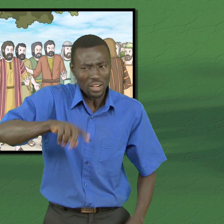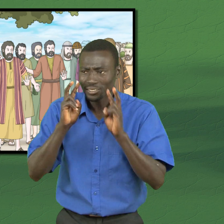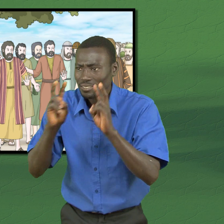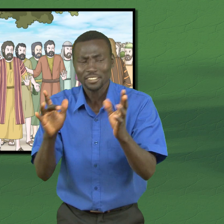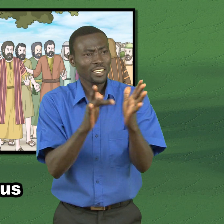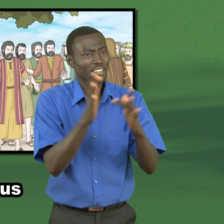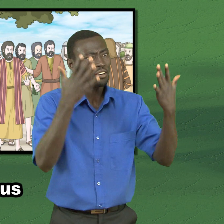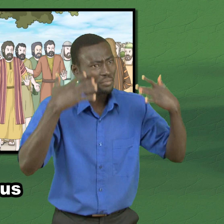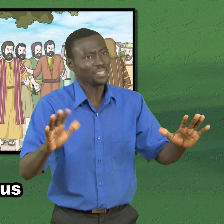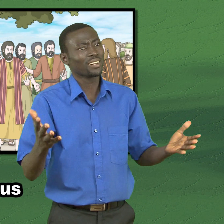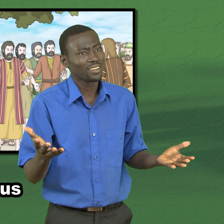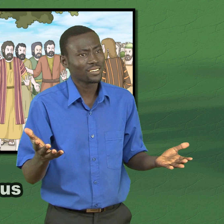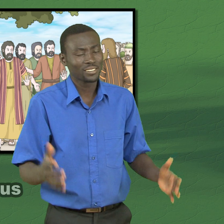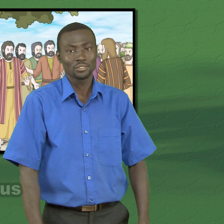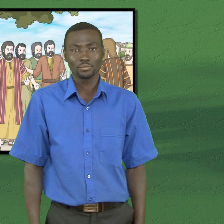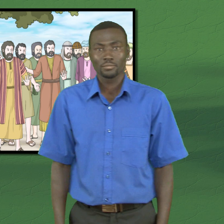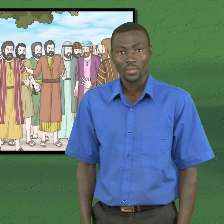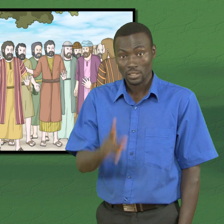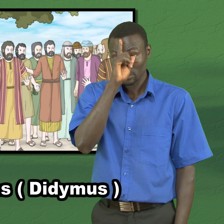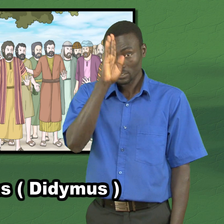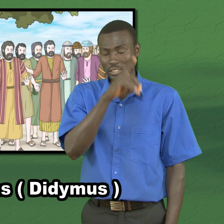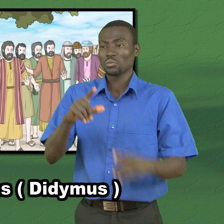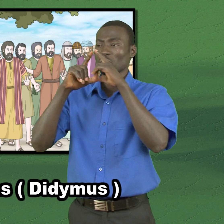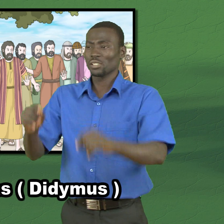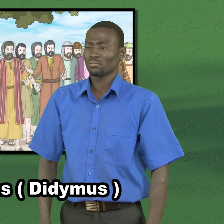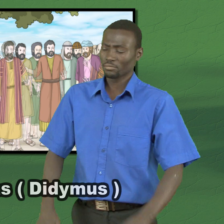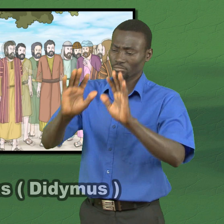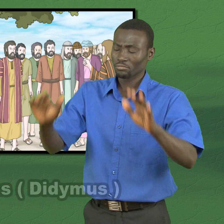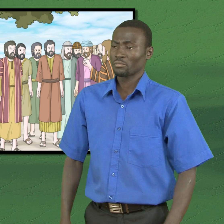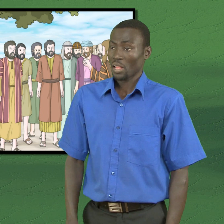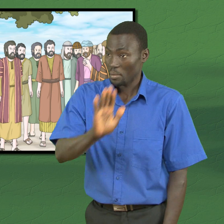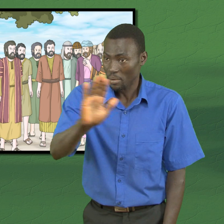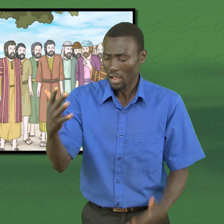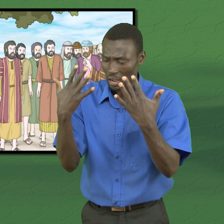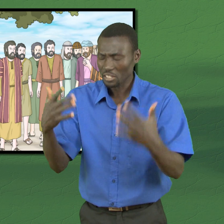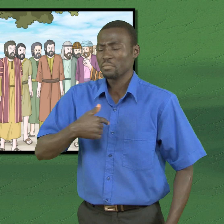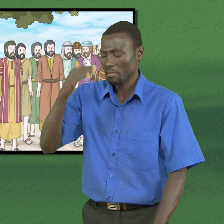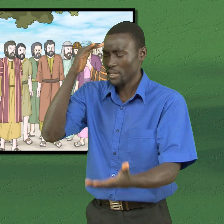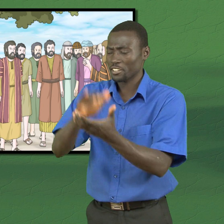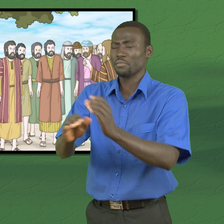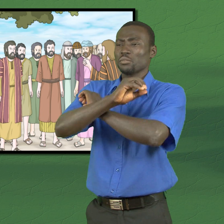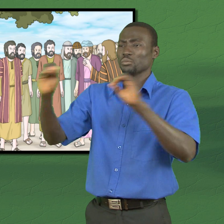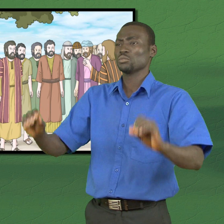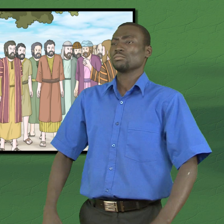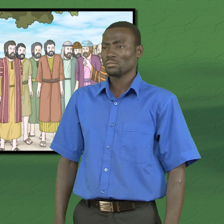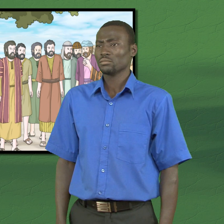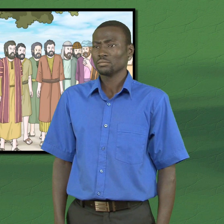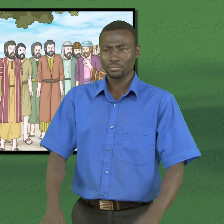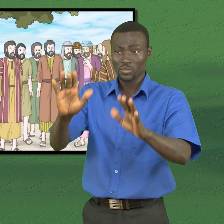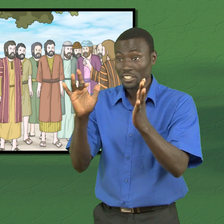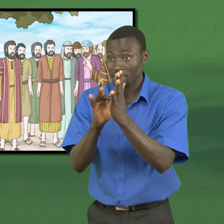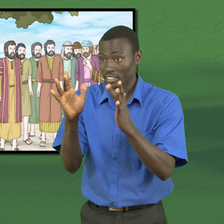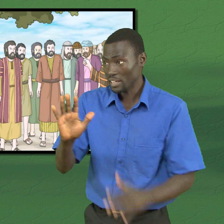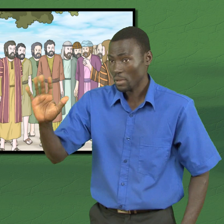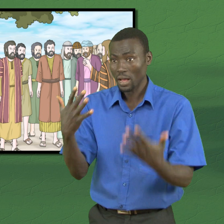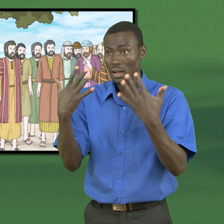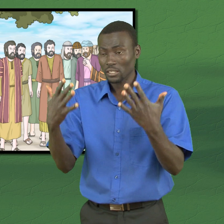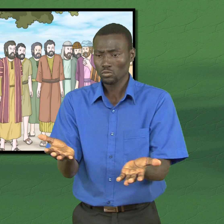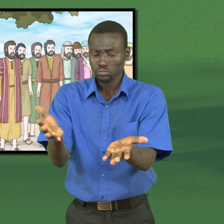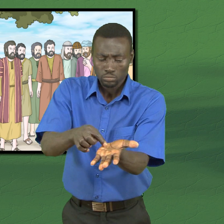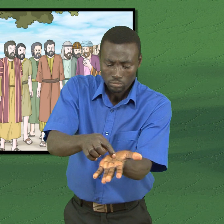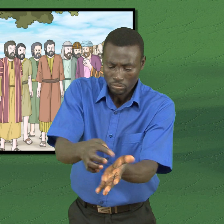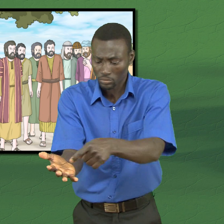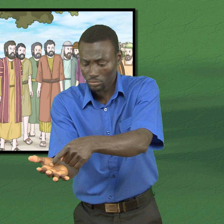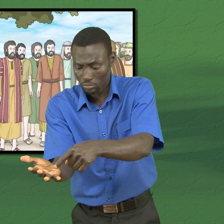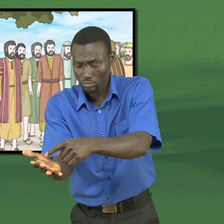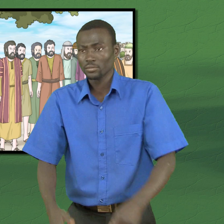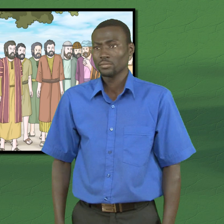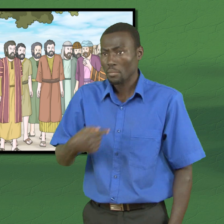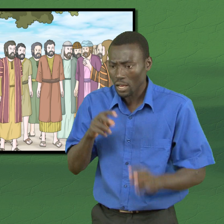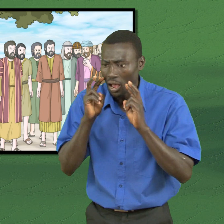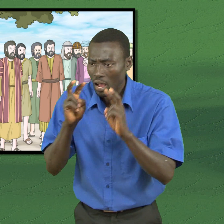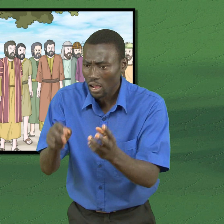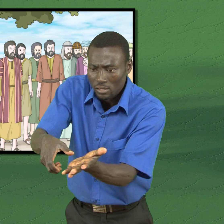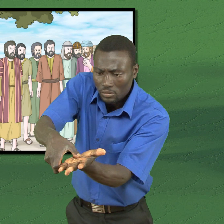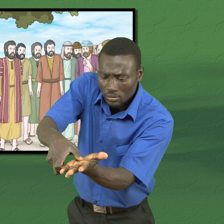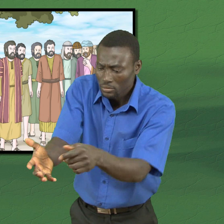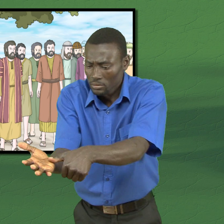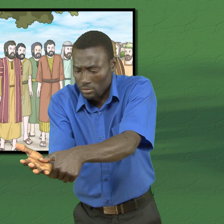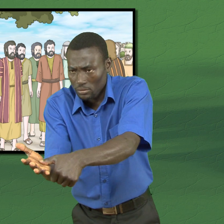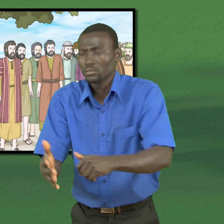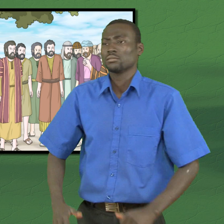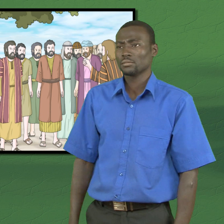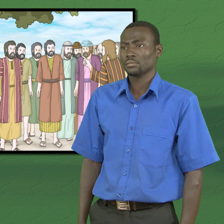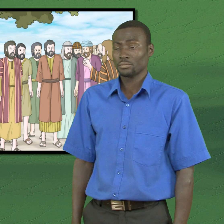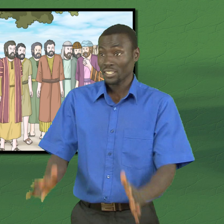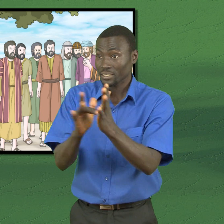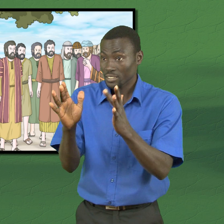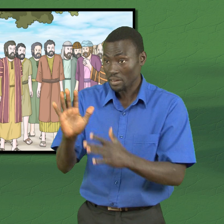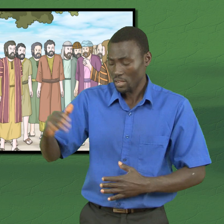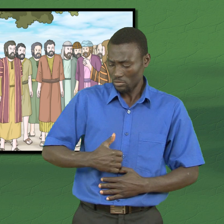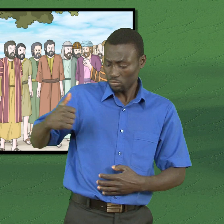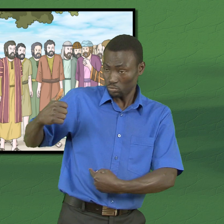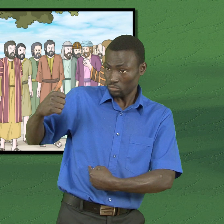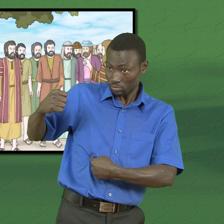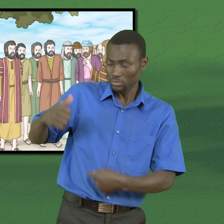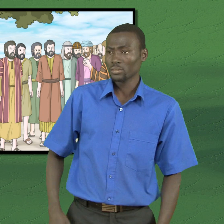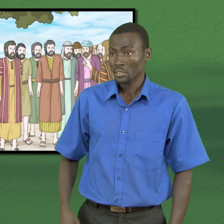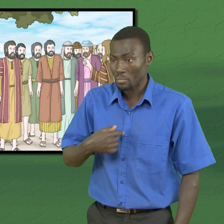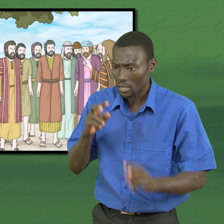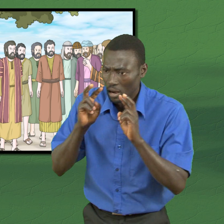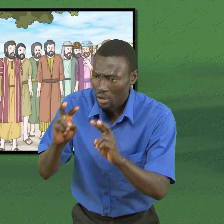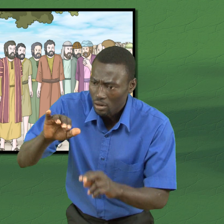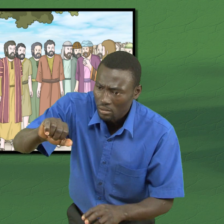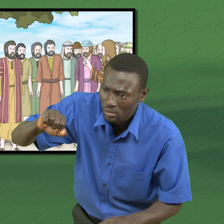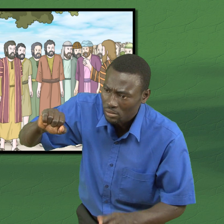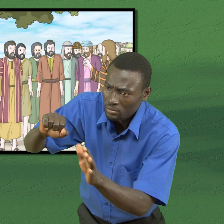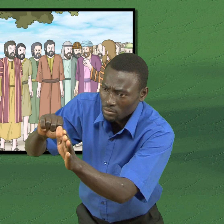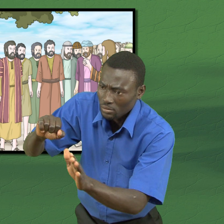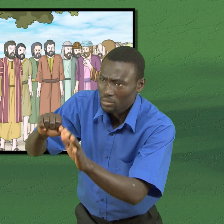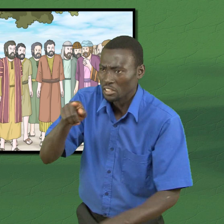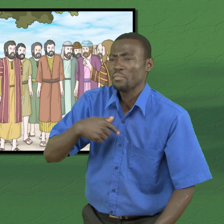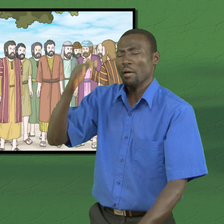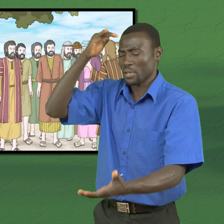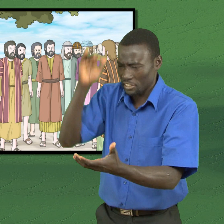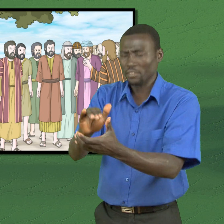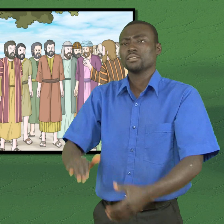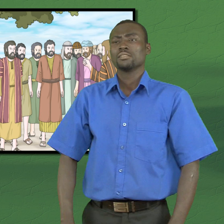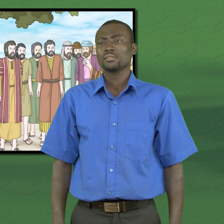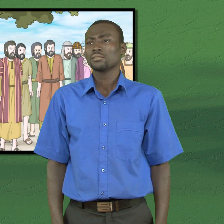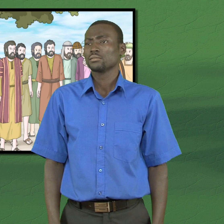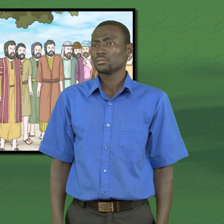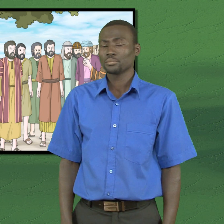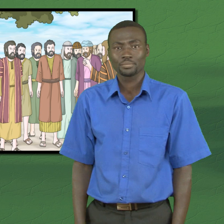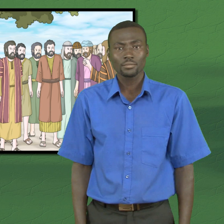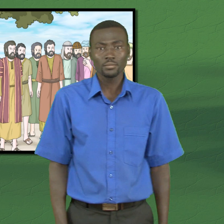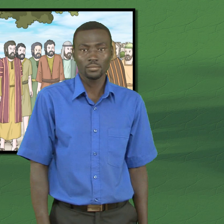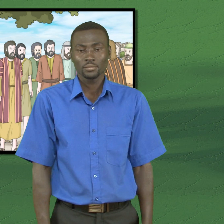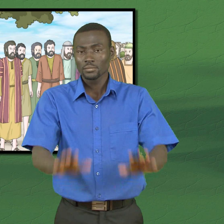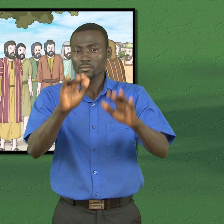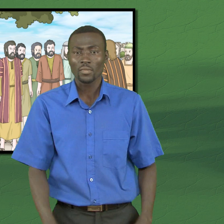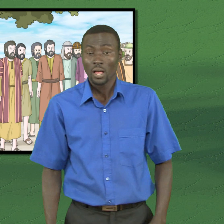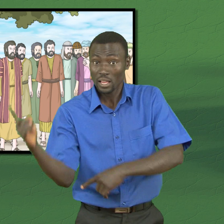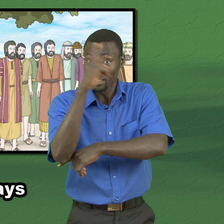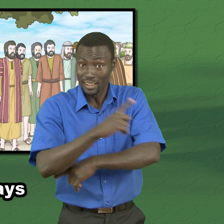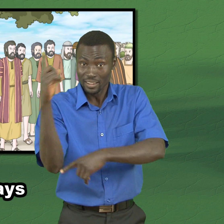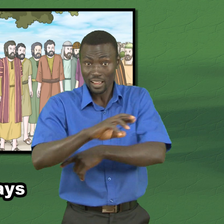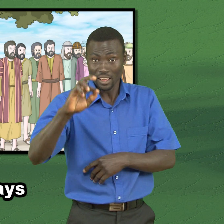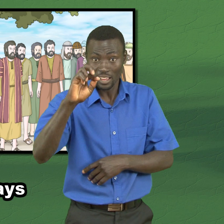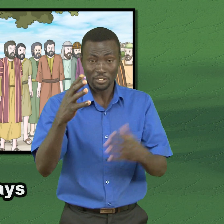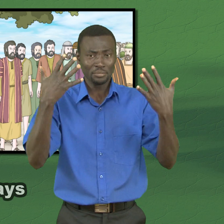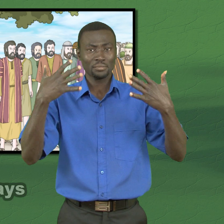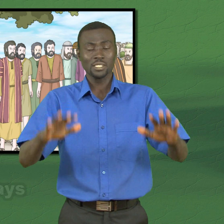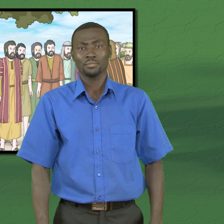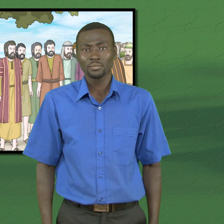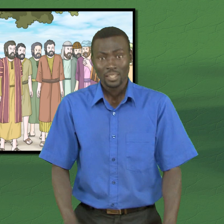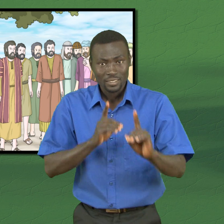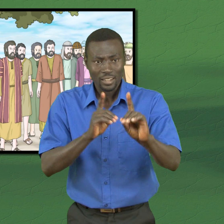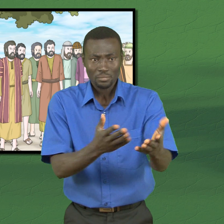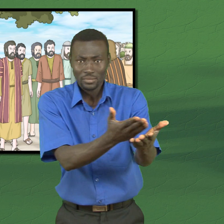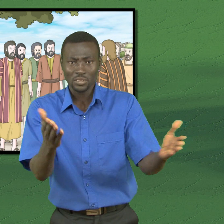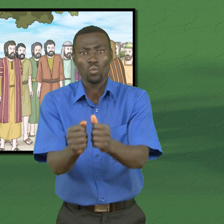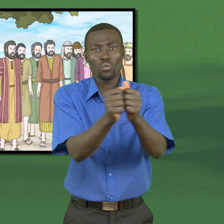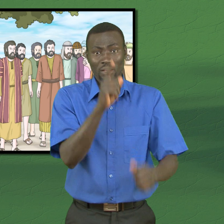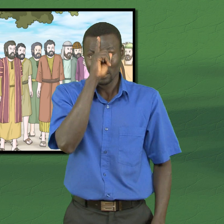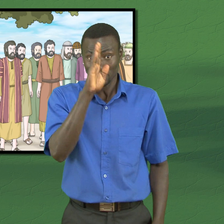But he replied, “Unless I see the nail marks in His hands, and put my finger where the nails have been, and put my hand into His side, I will never believe.”